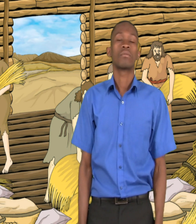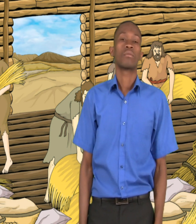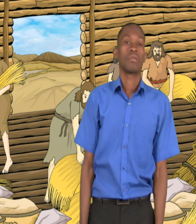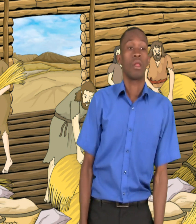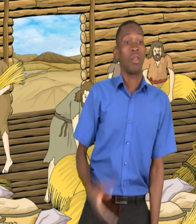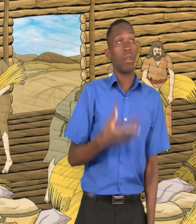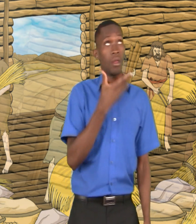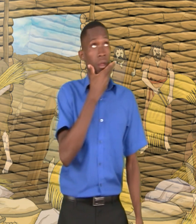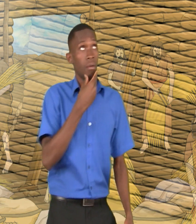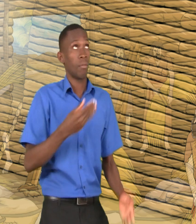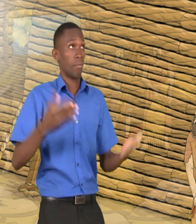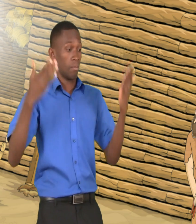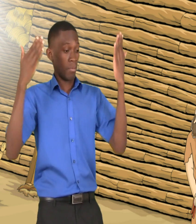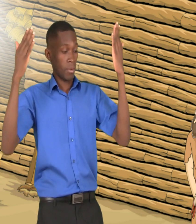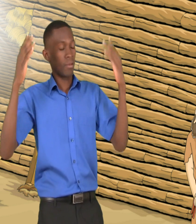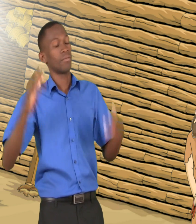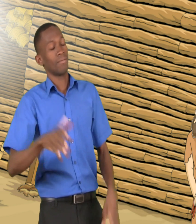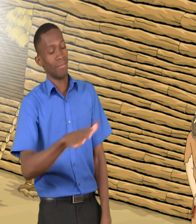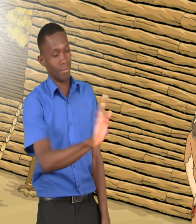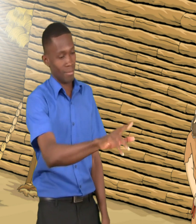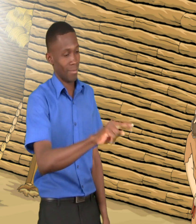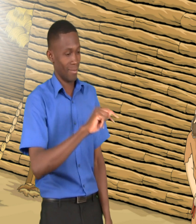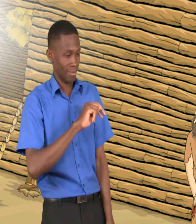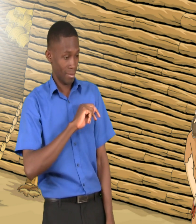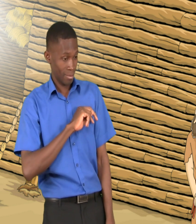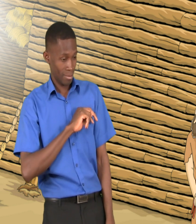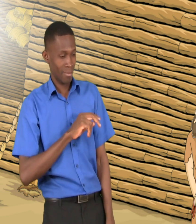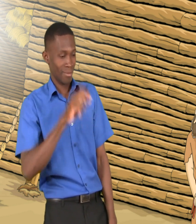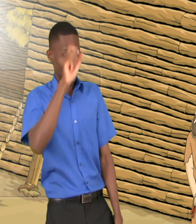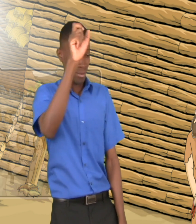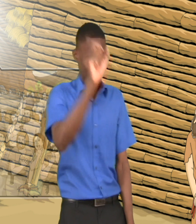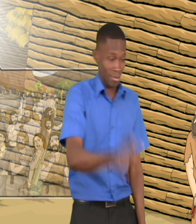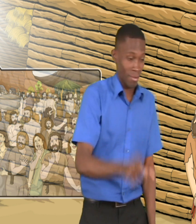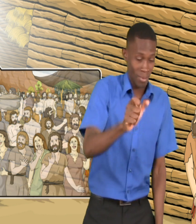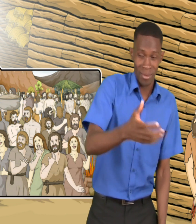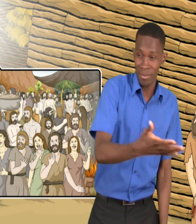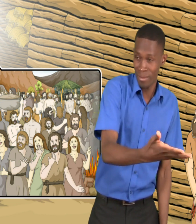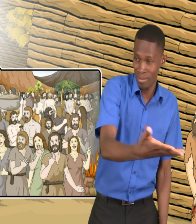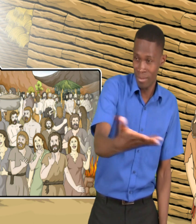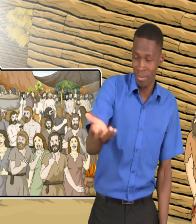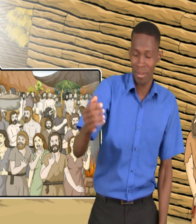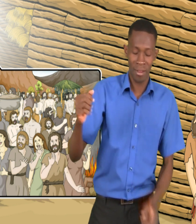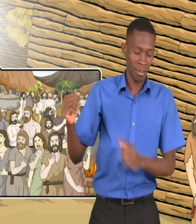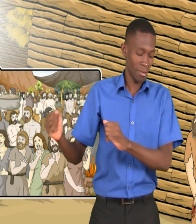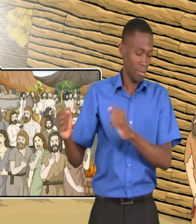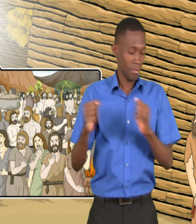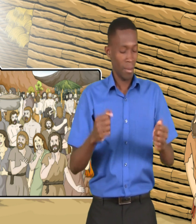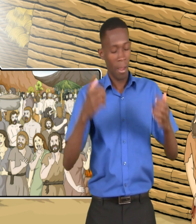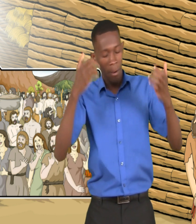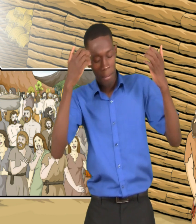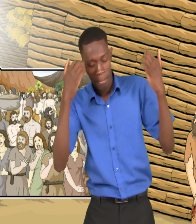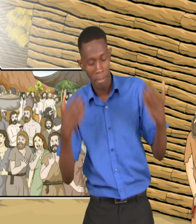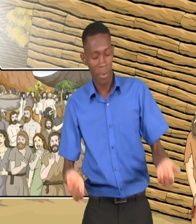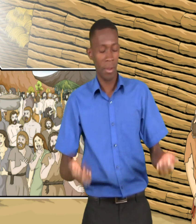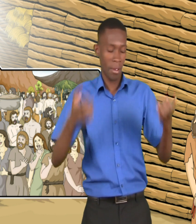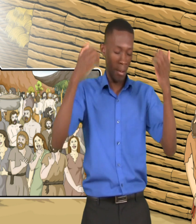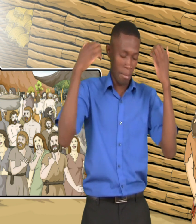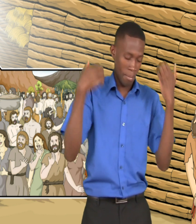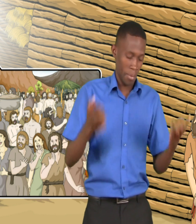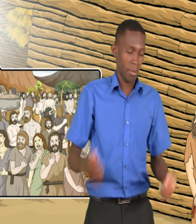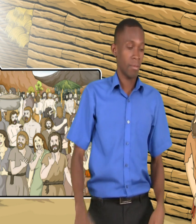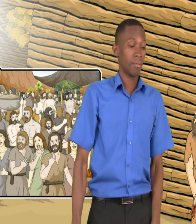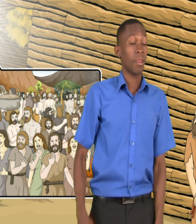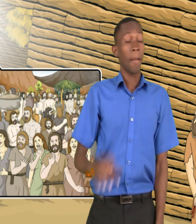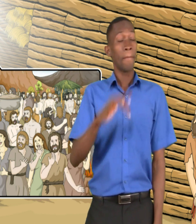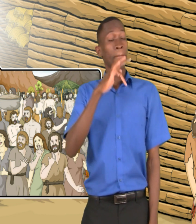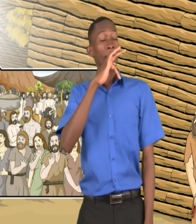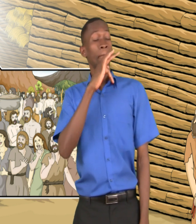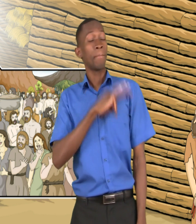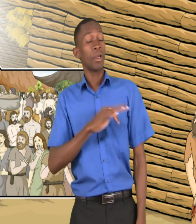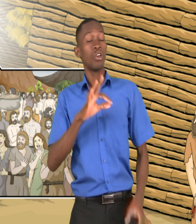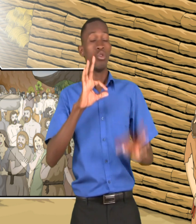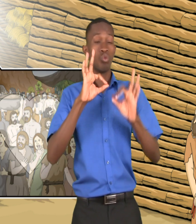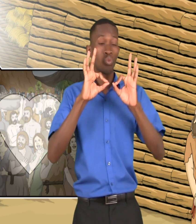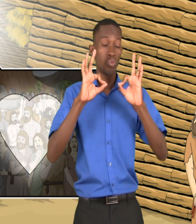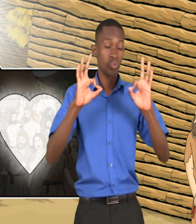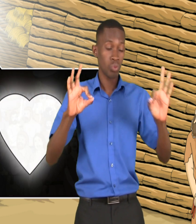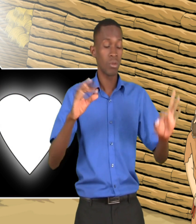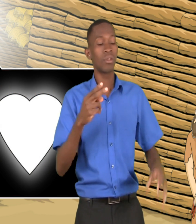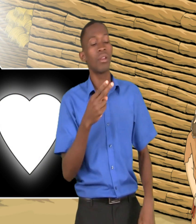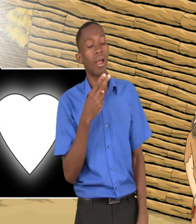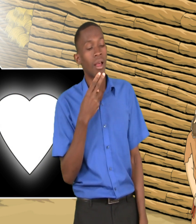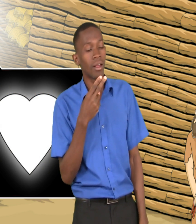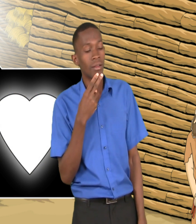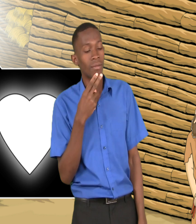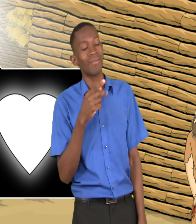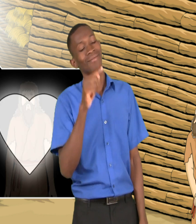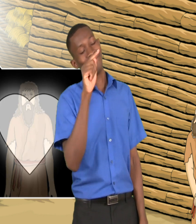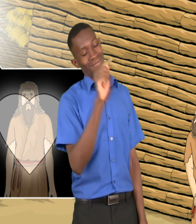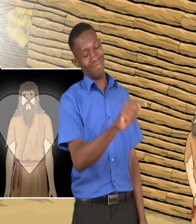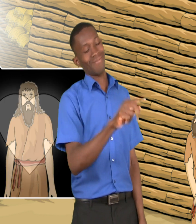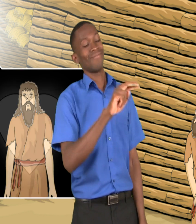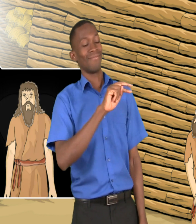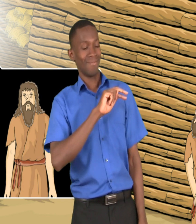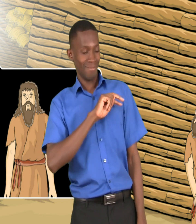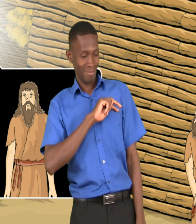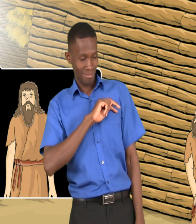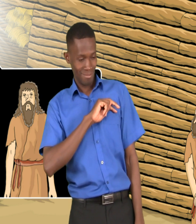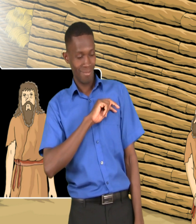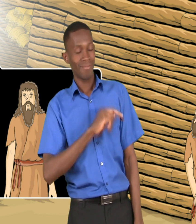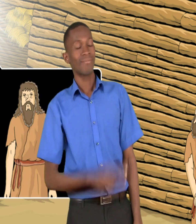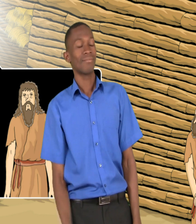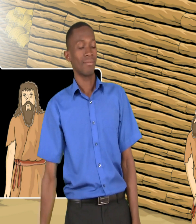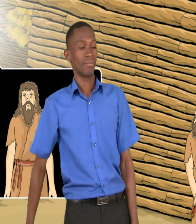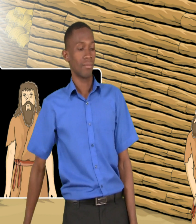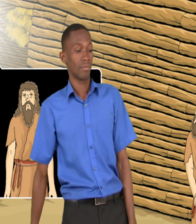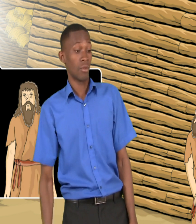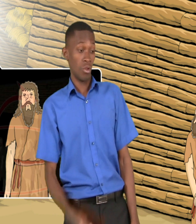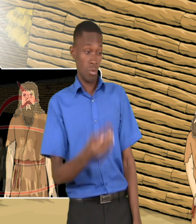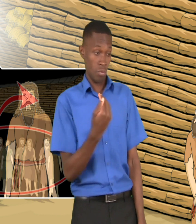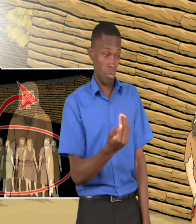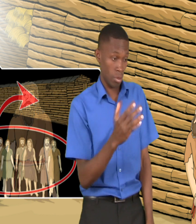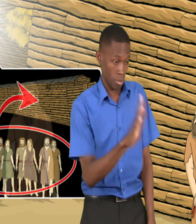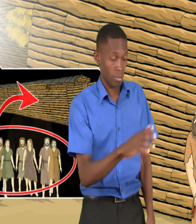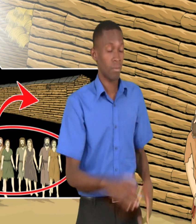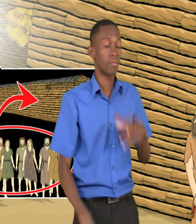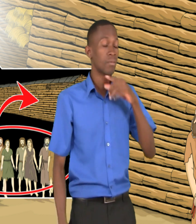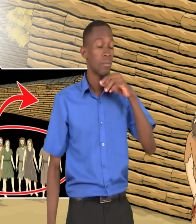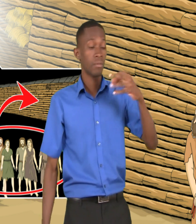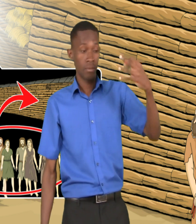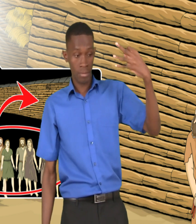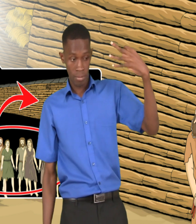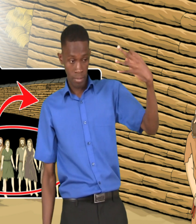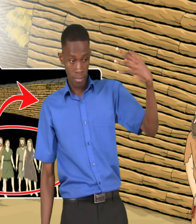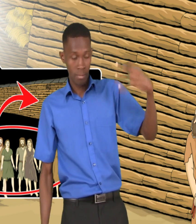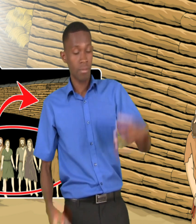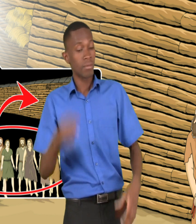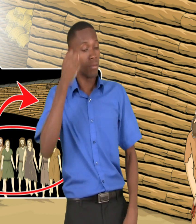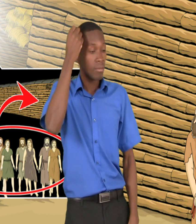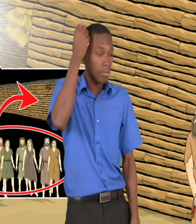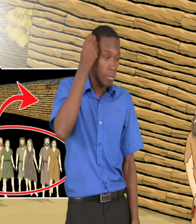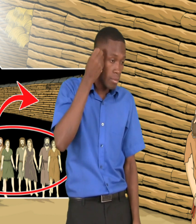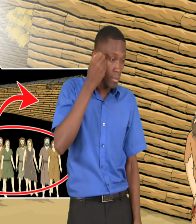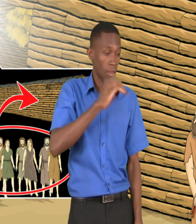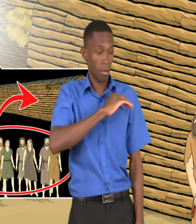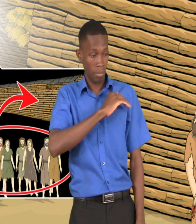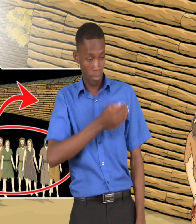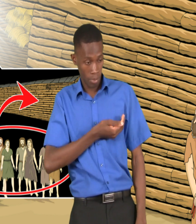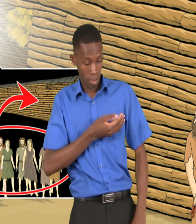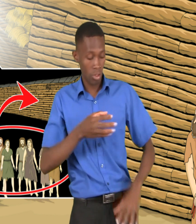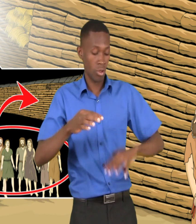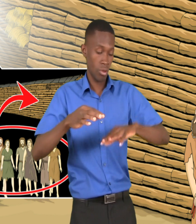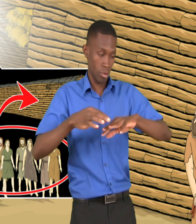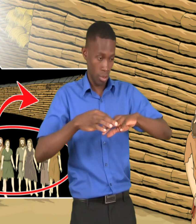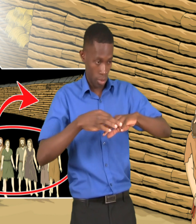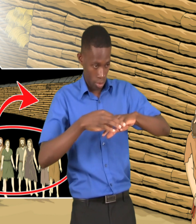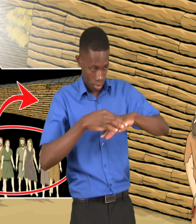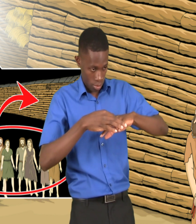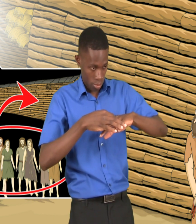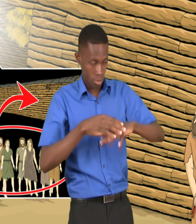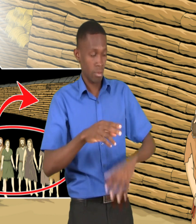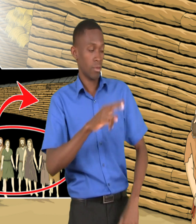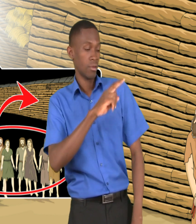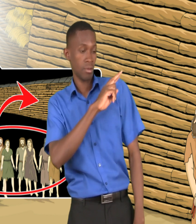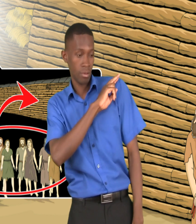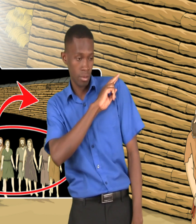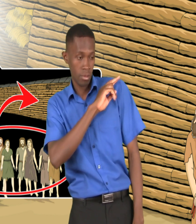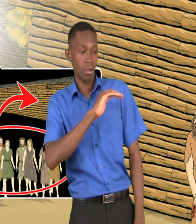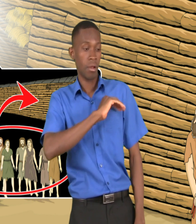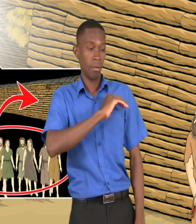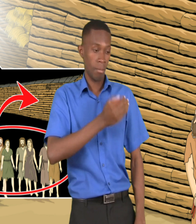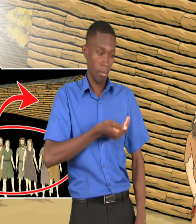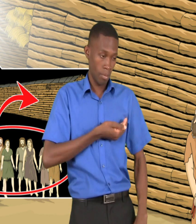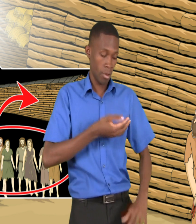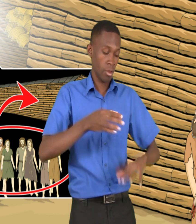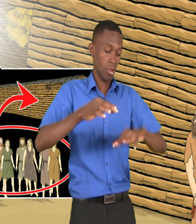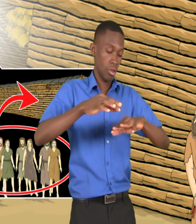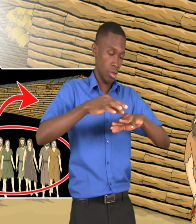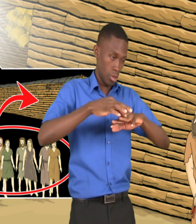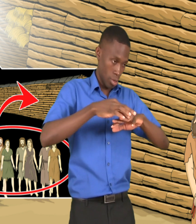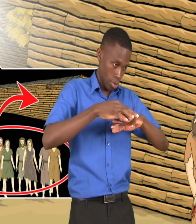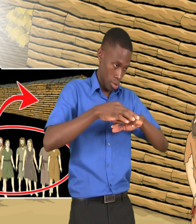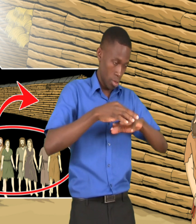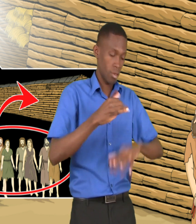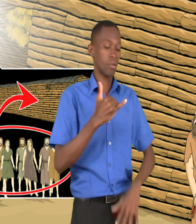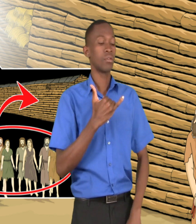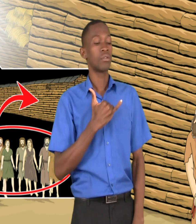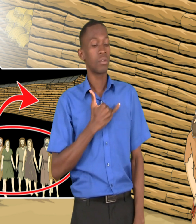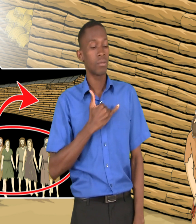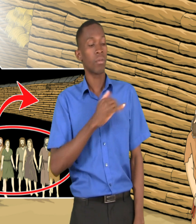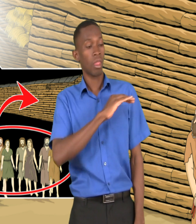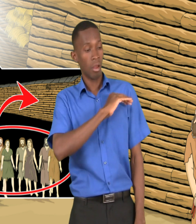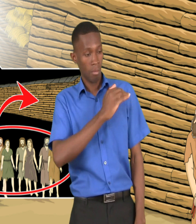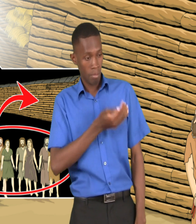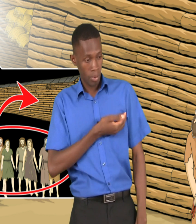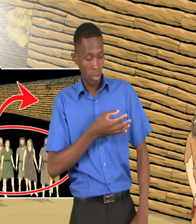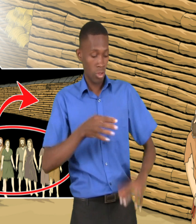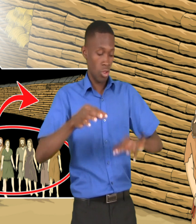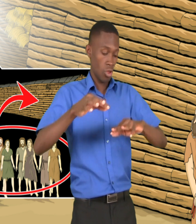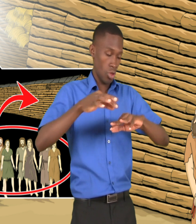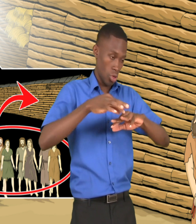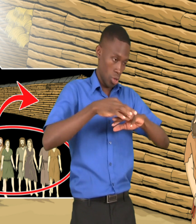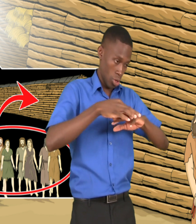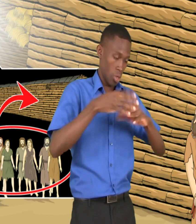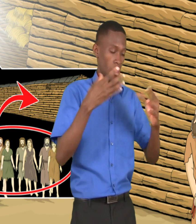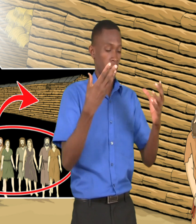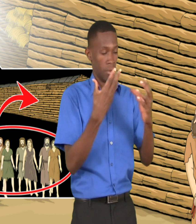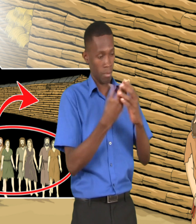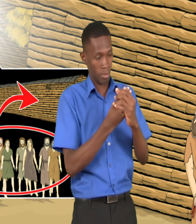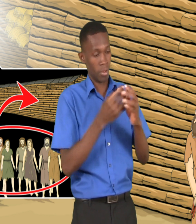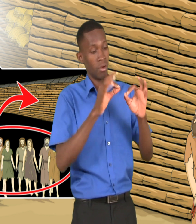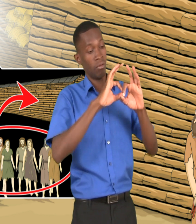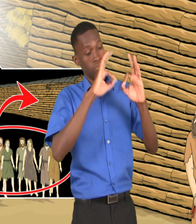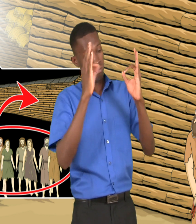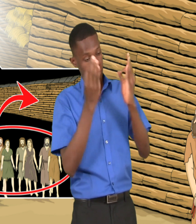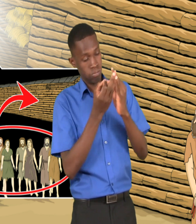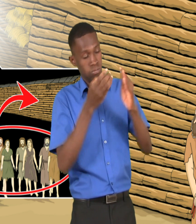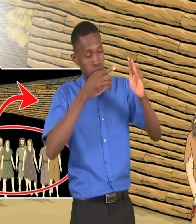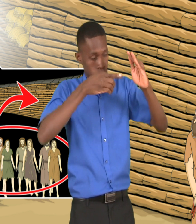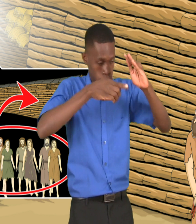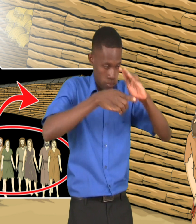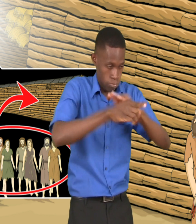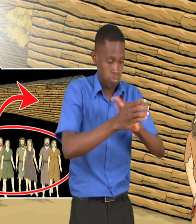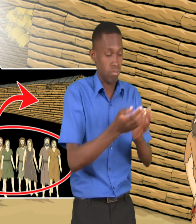Then the LORD said to Noah, “Go into the ark, you and all your family, because I have found you righteous in this generation.